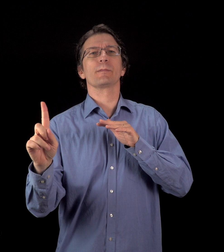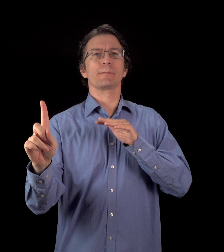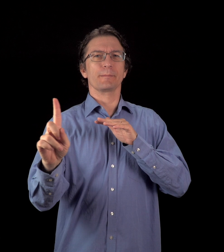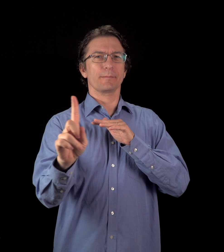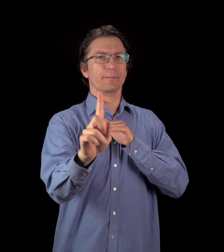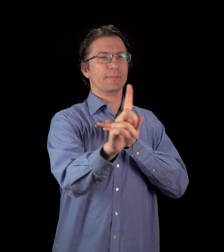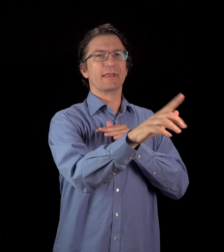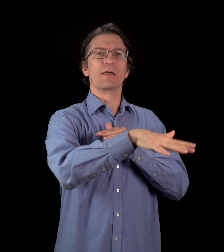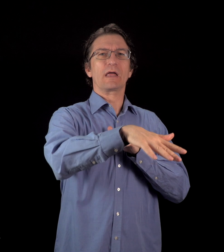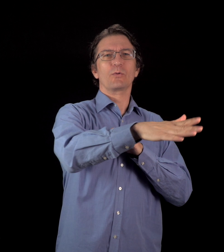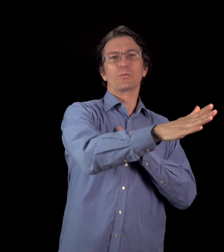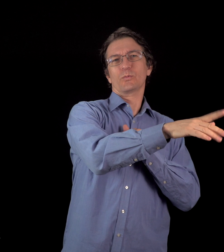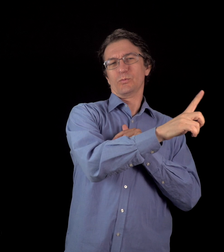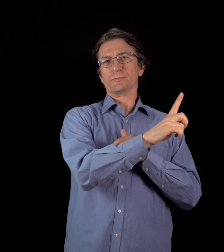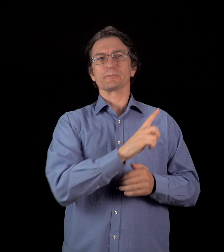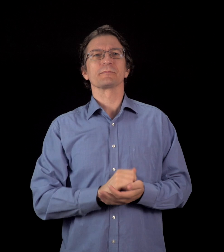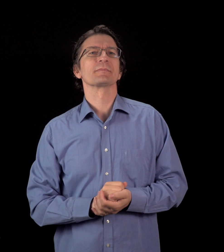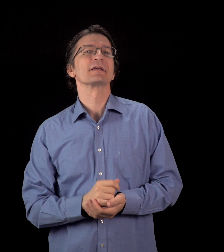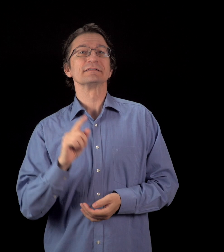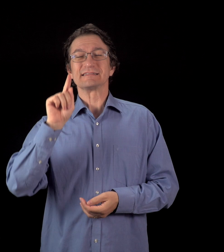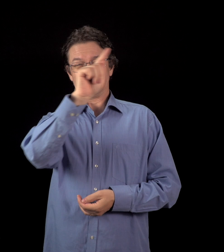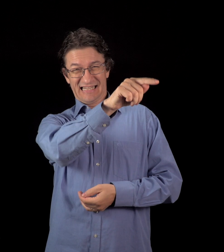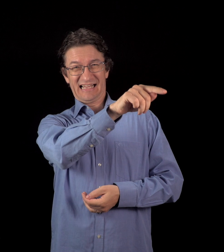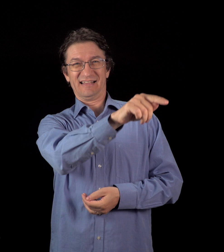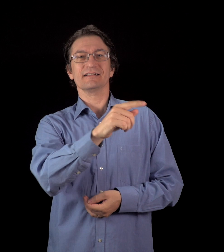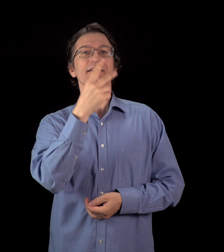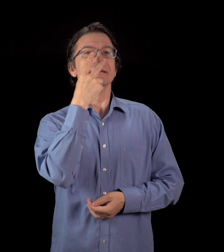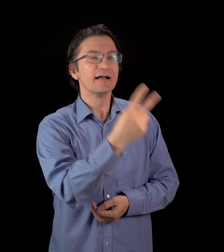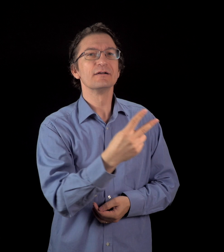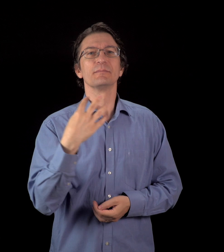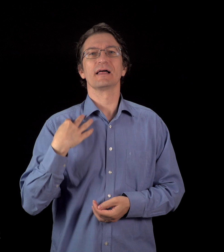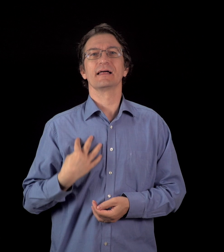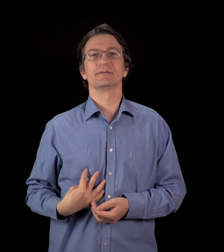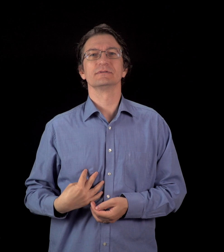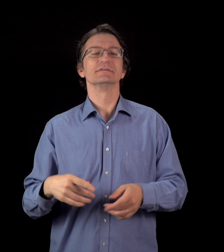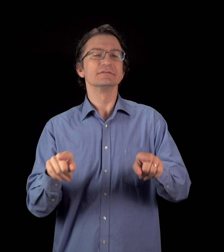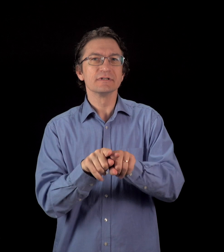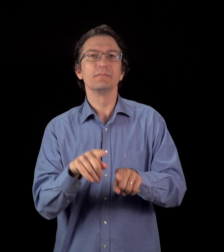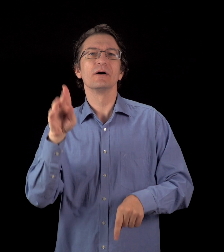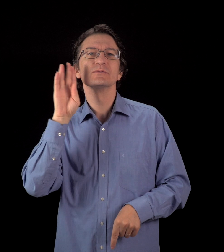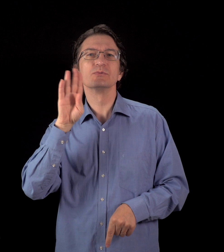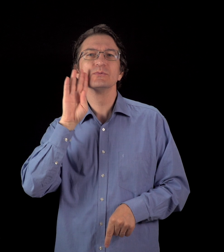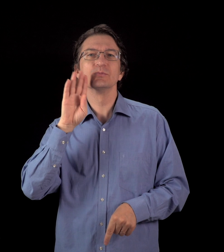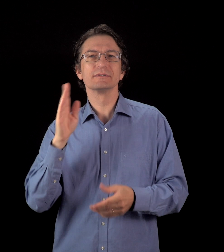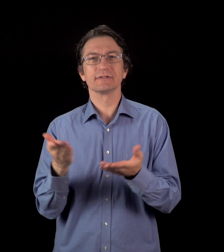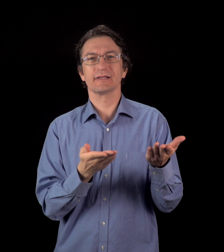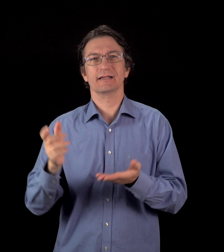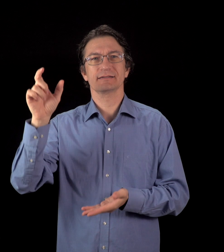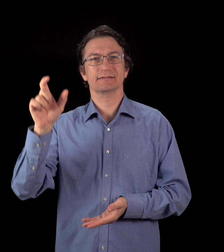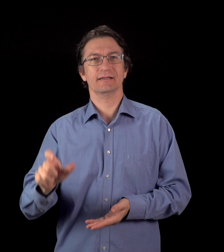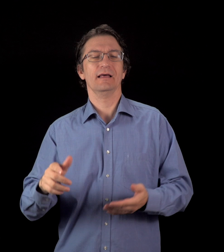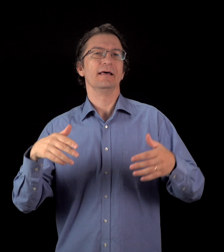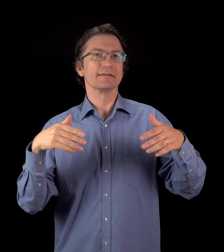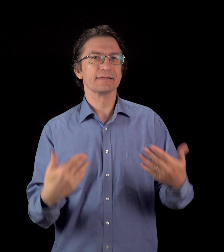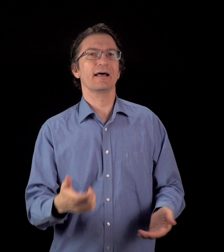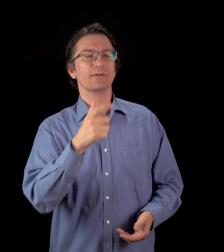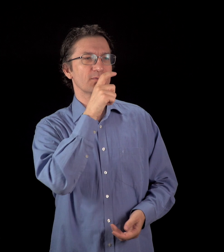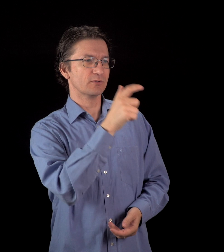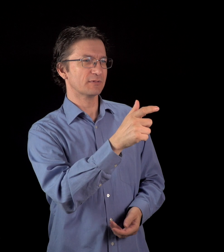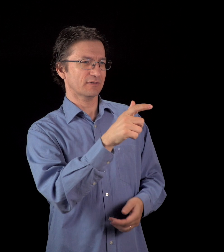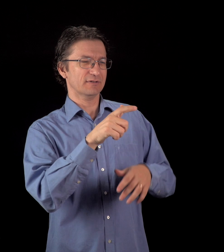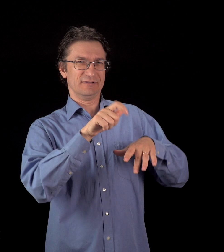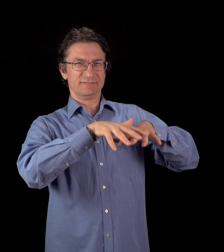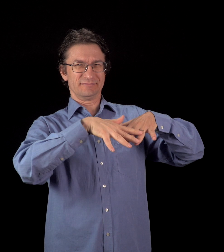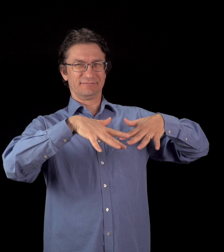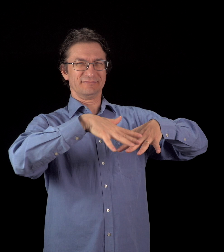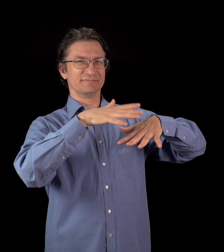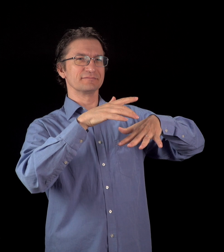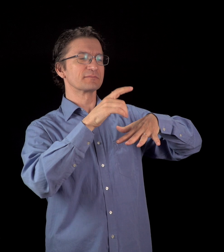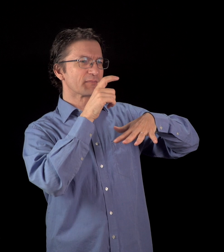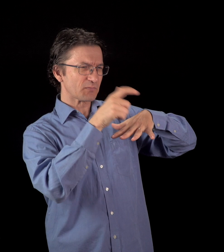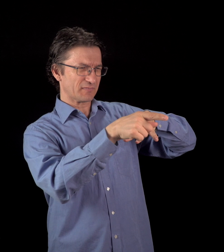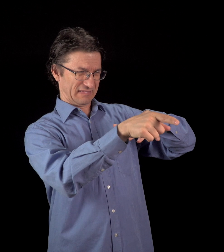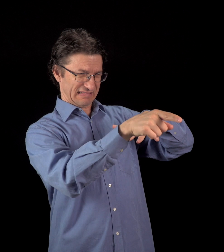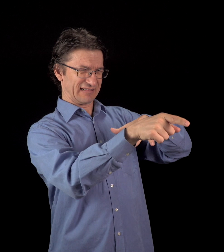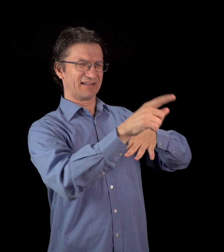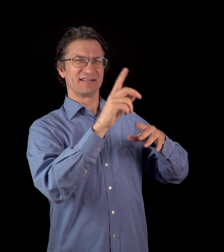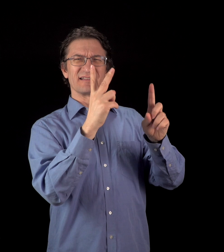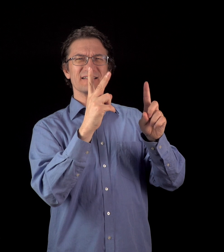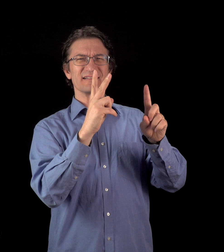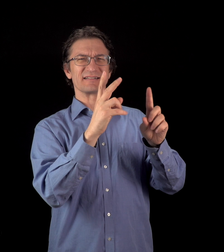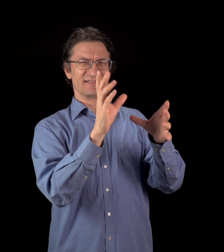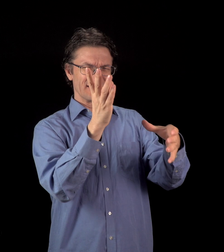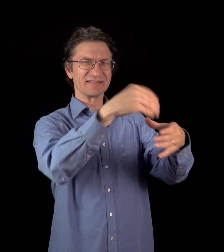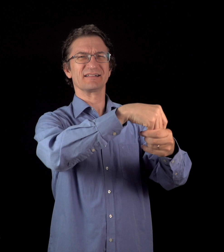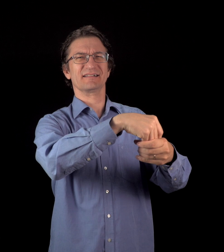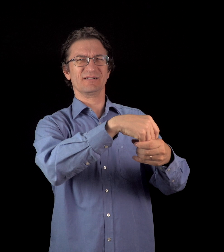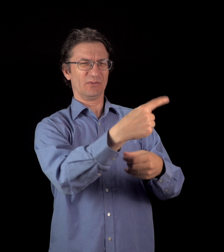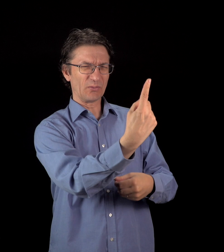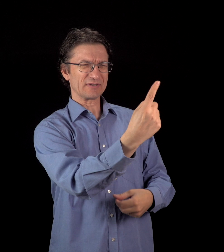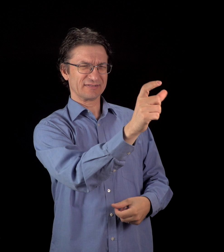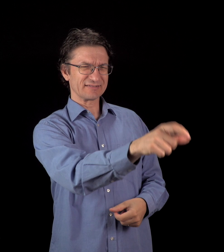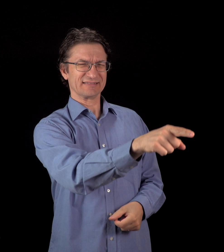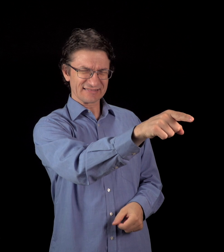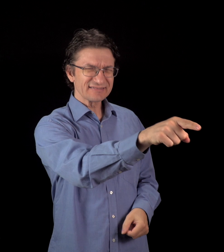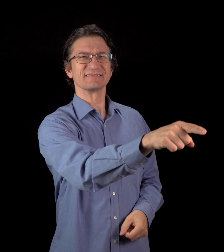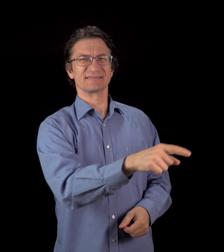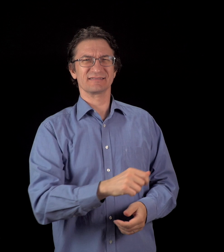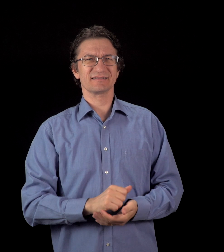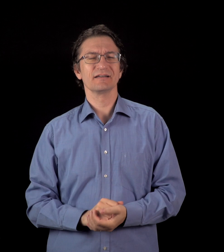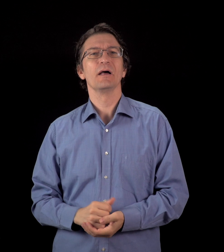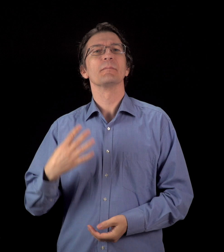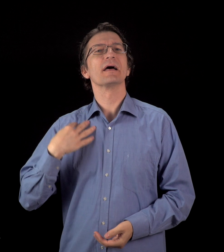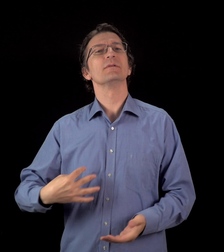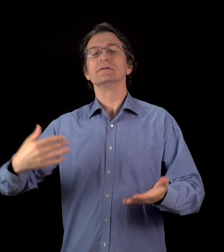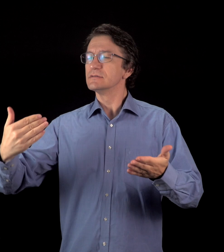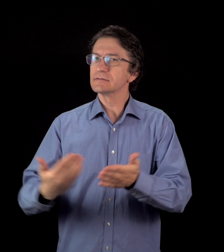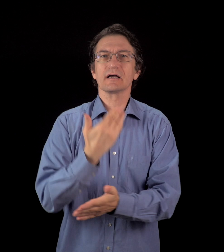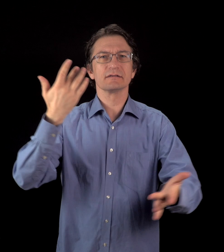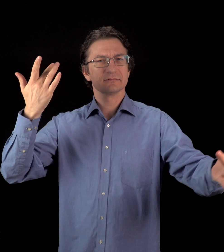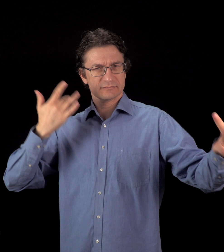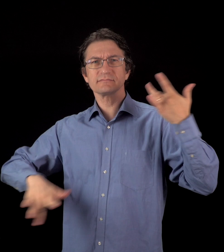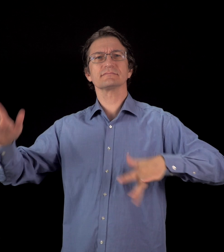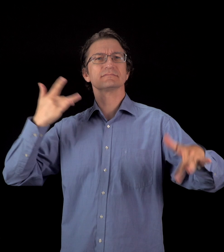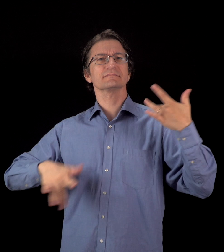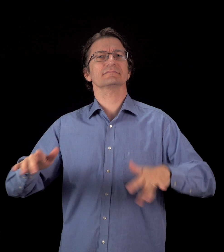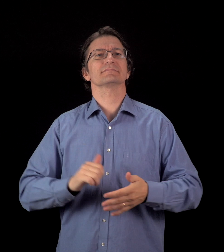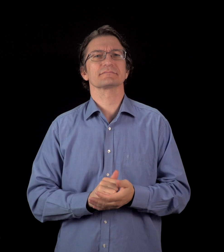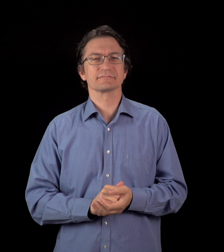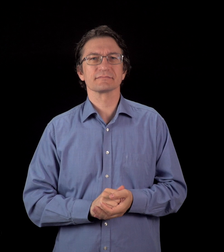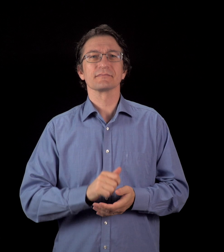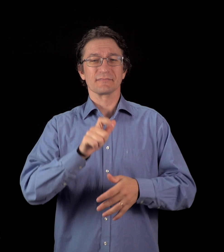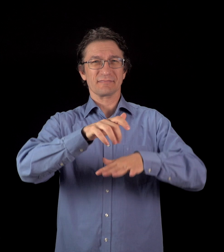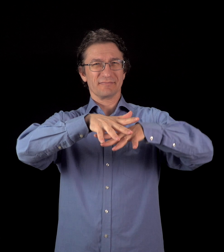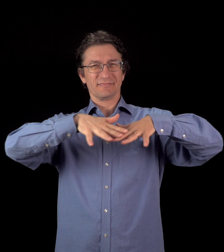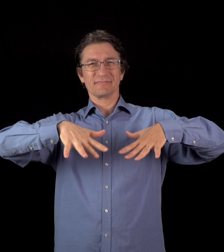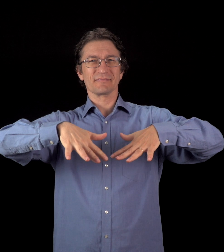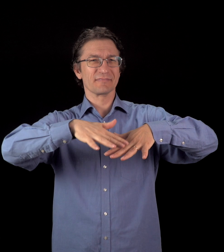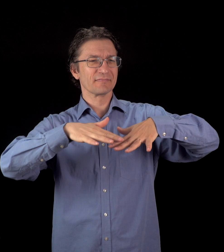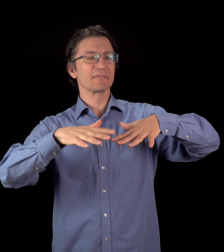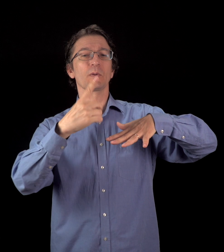There the servant girl saw him and again said to those standing nearby, “This man is one of them.” But he denied it again.